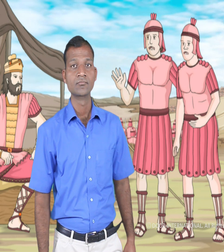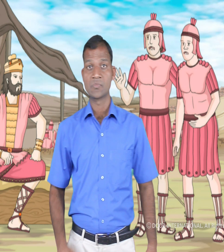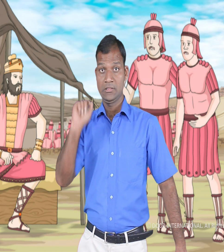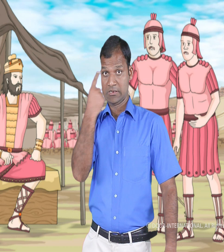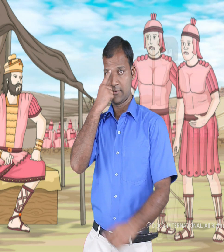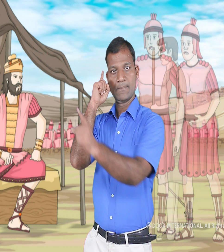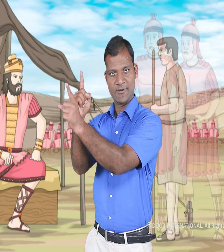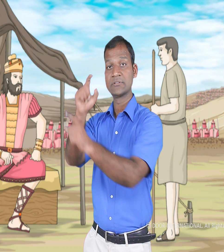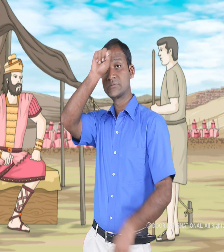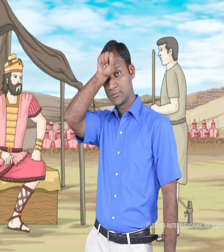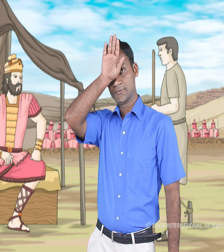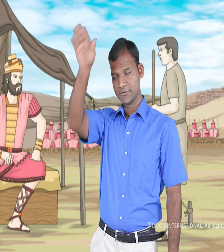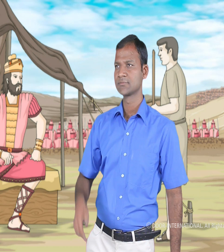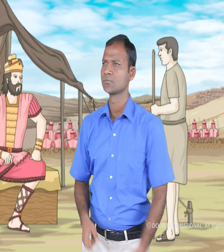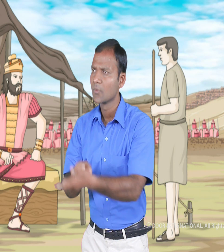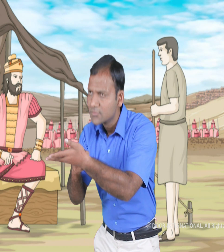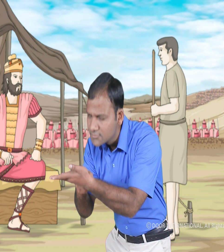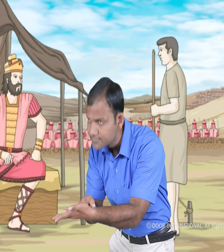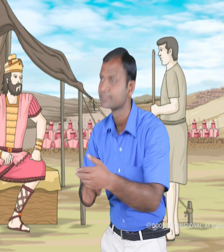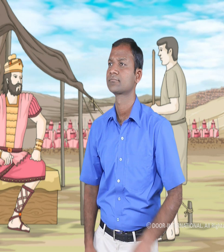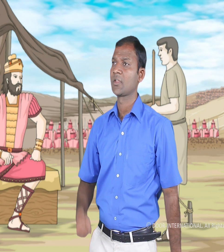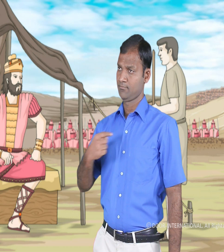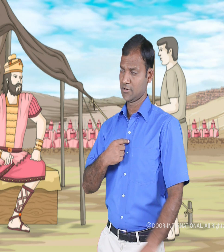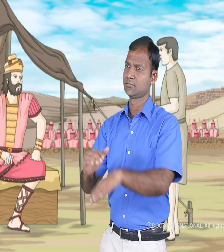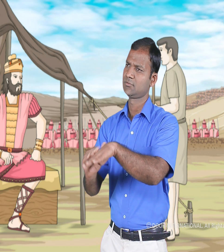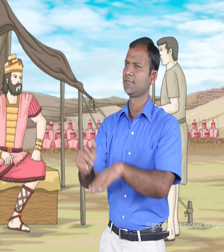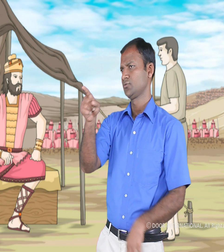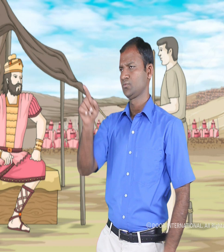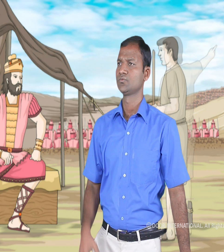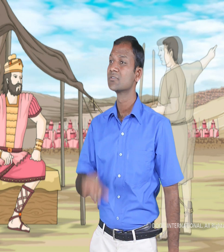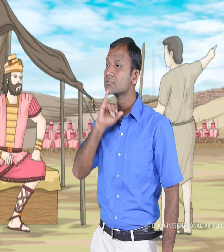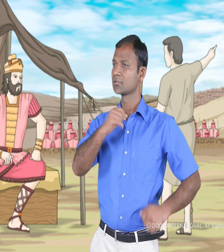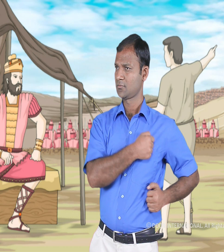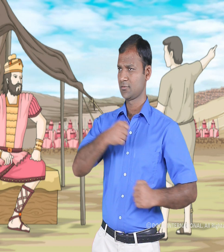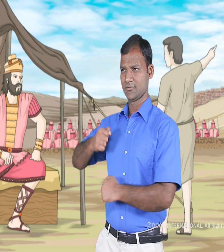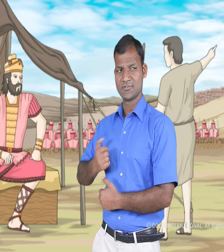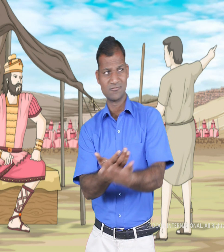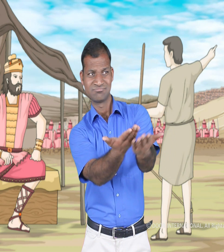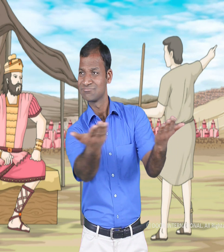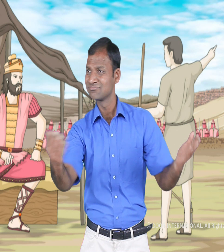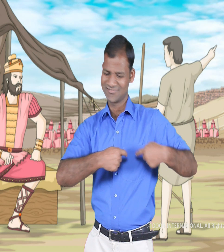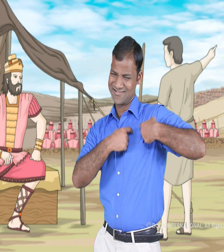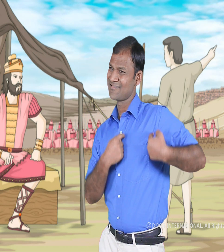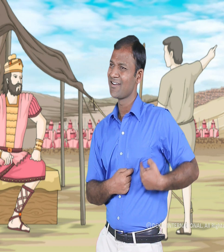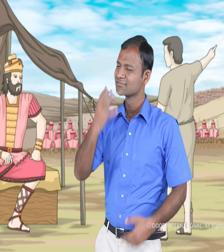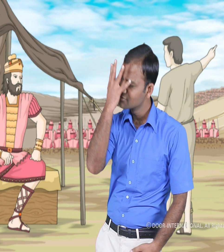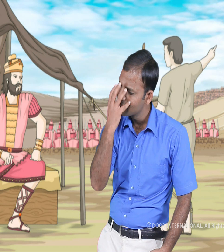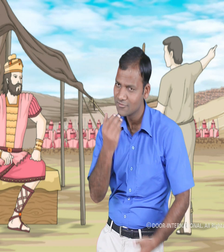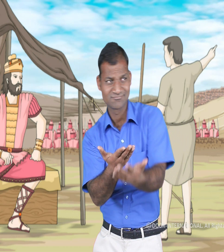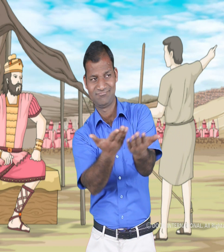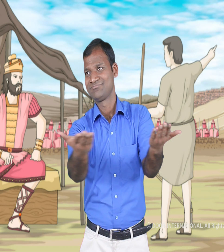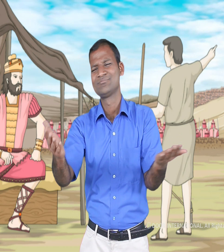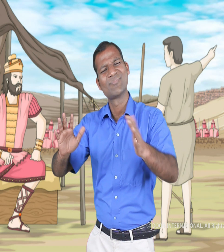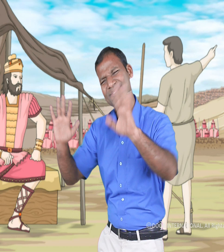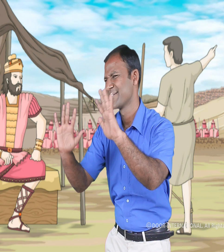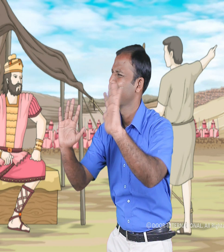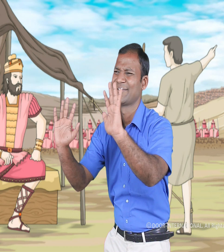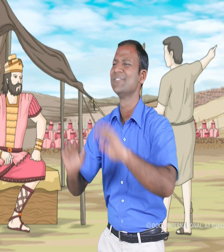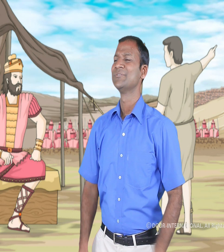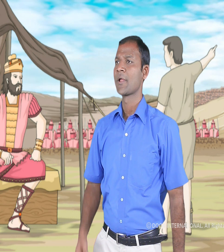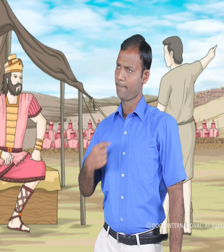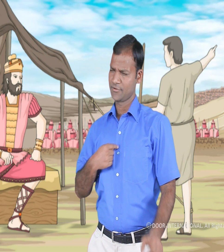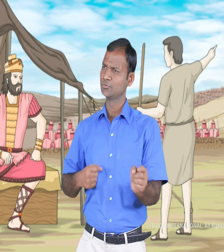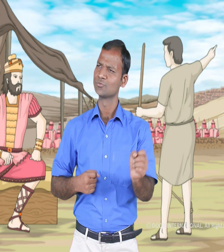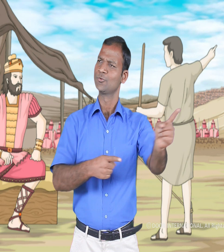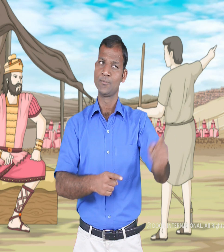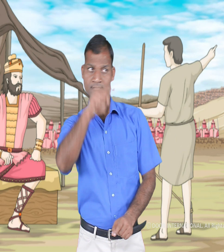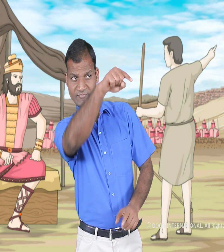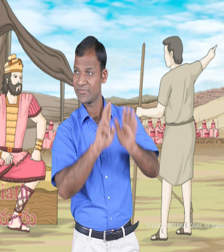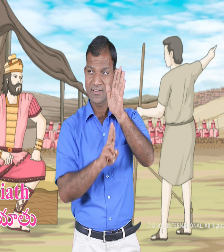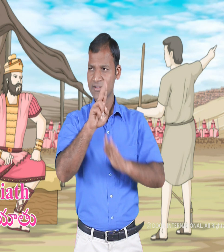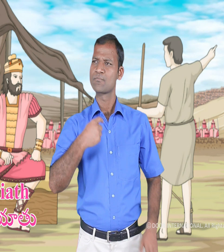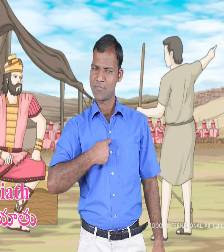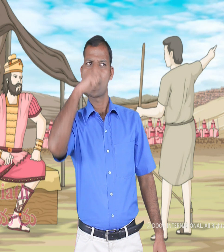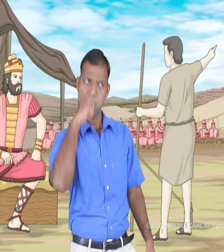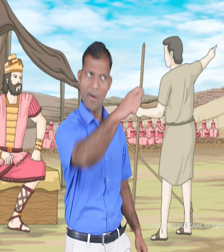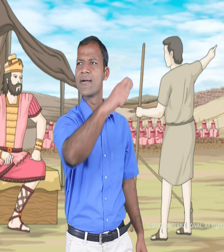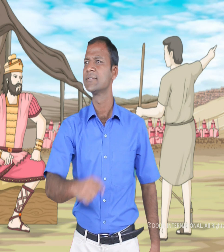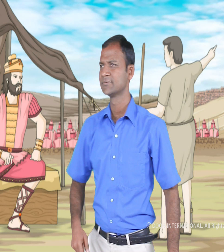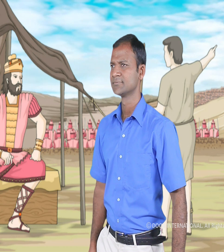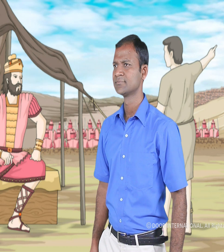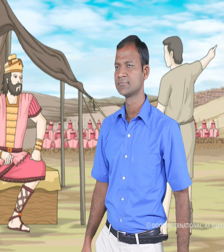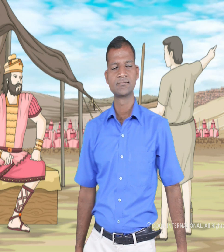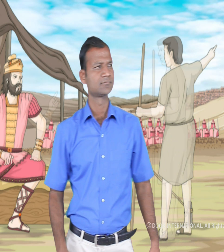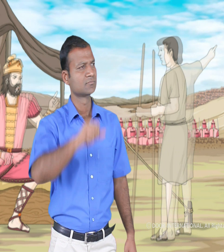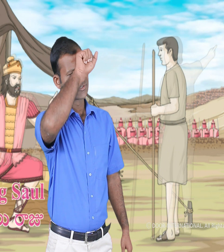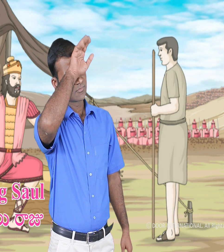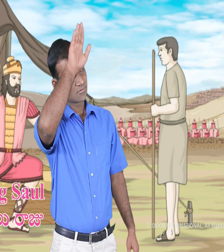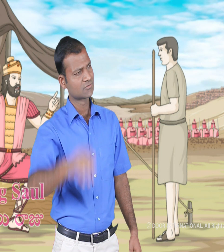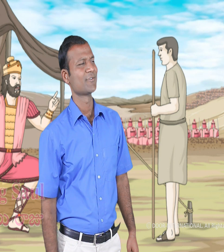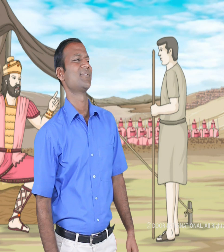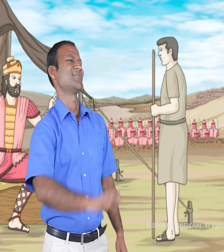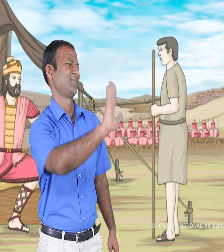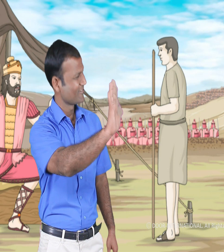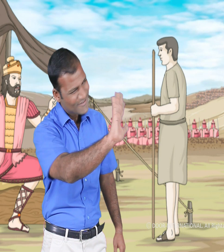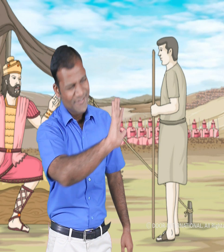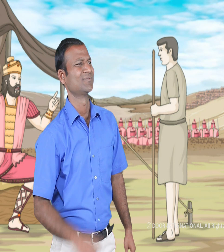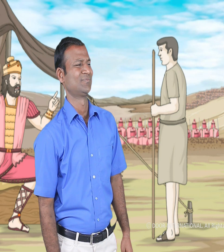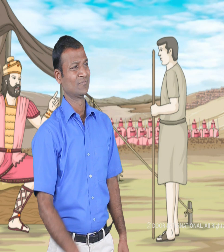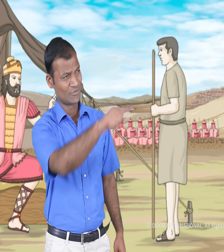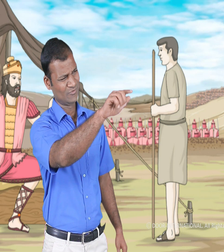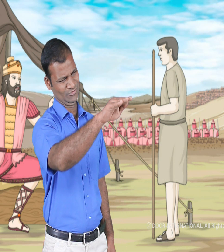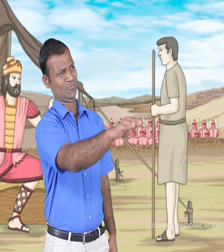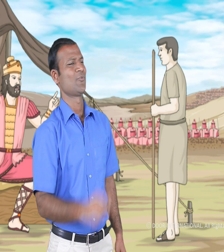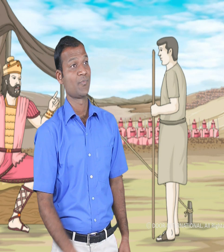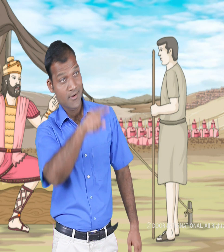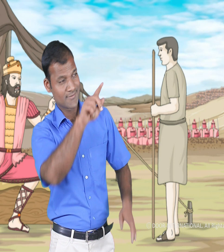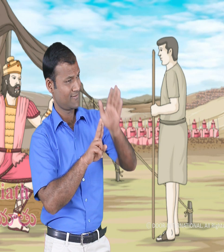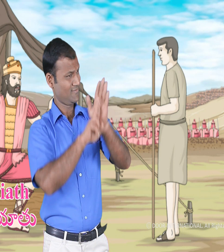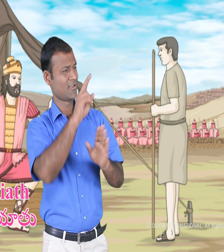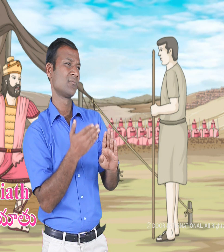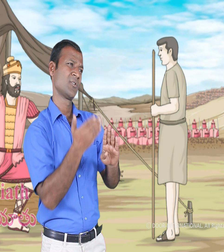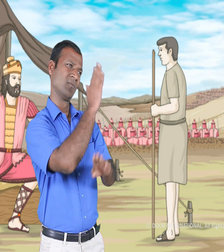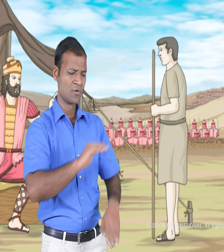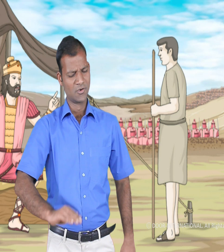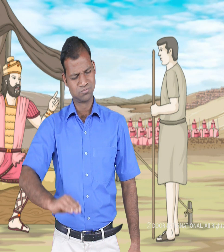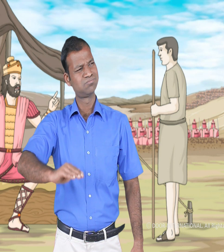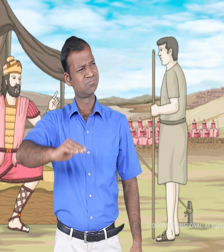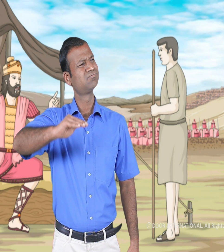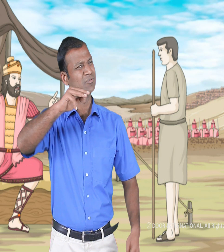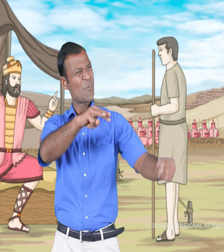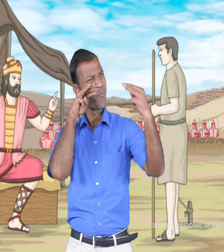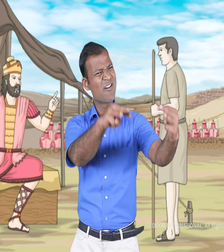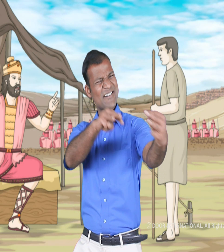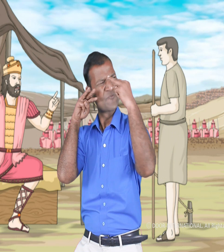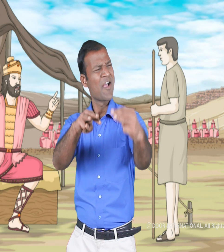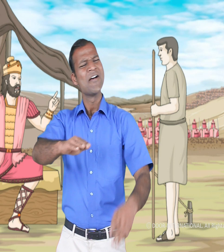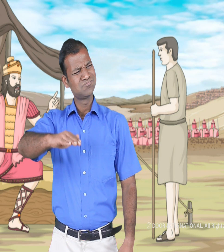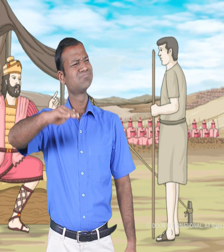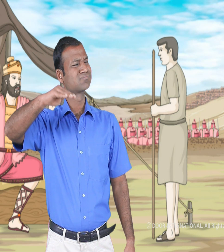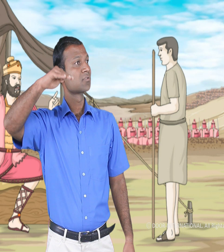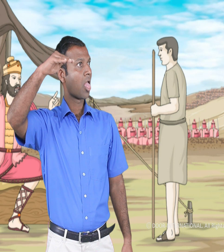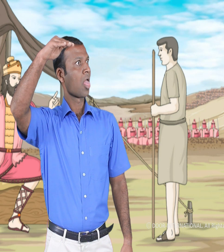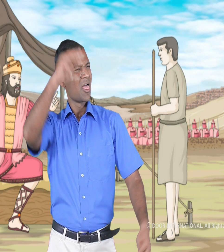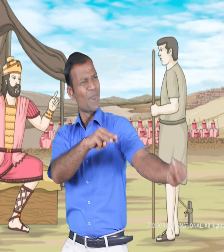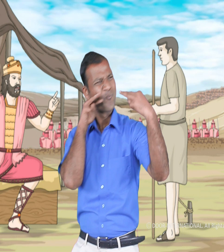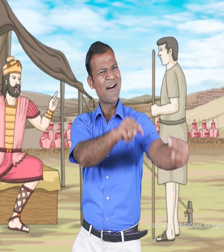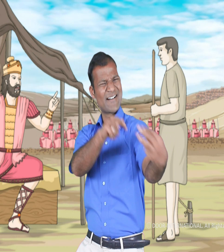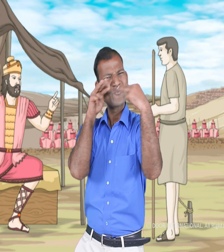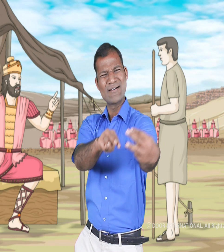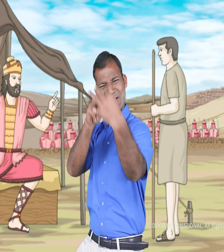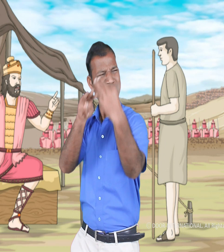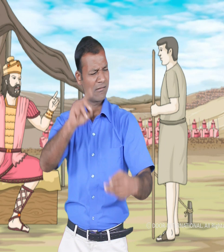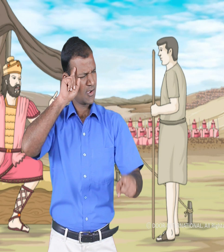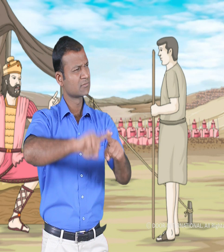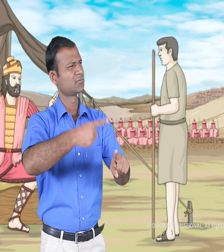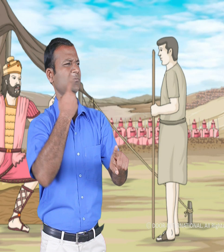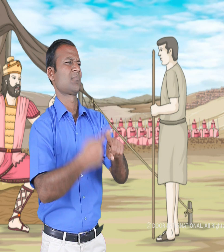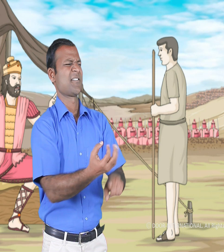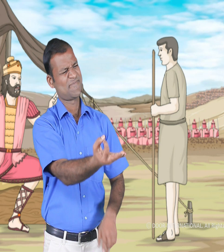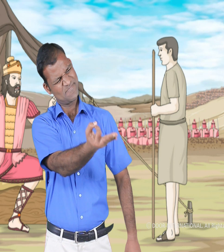And David said to Saul, “Let no man’s heart fail on account of this Philistine. Your servant will go and fight him!” But Saul replied, “You cannot go out against this Philistine to fight him.